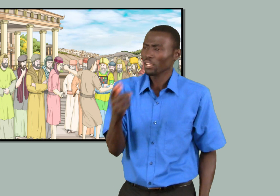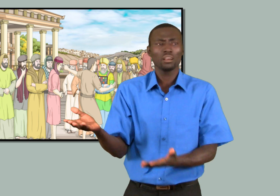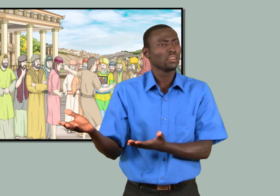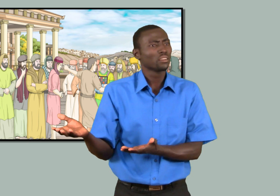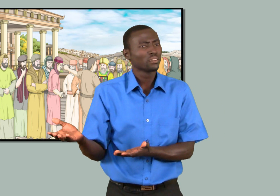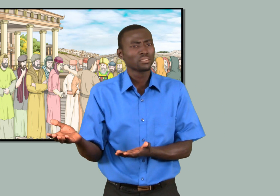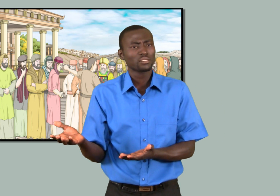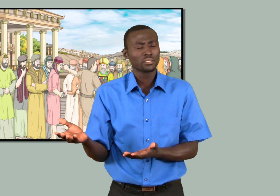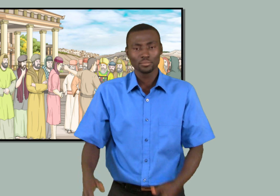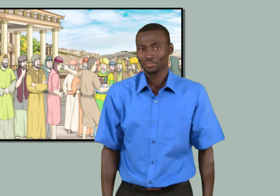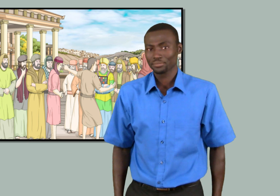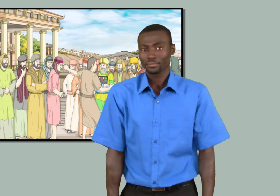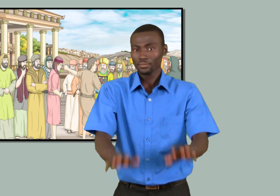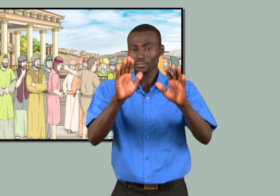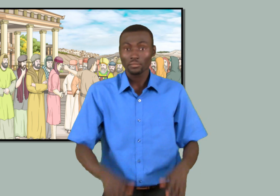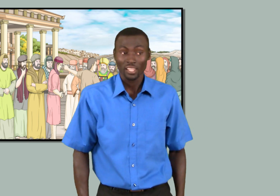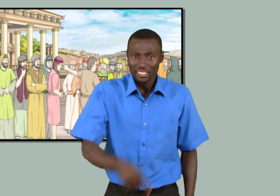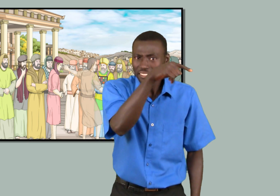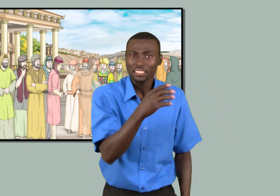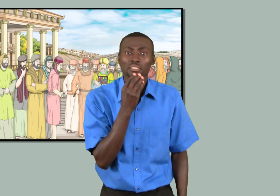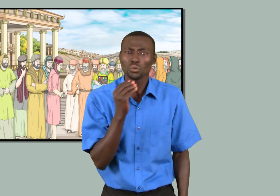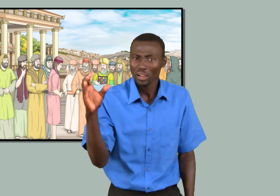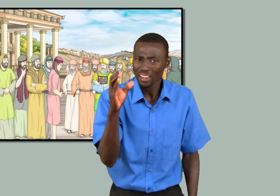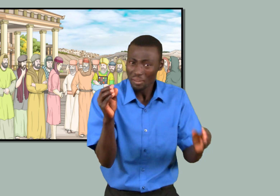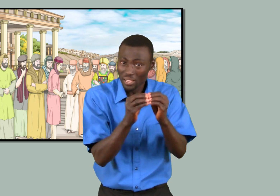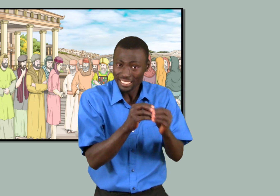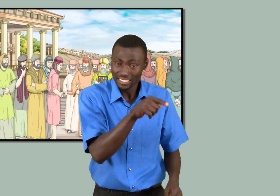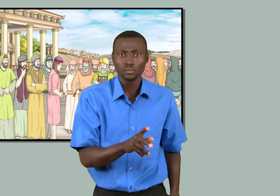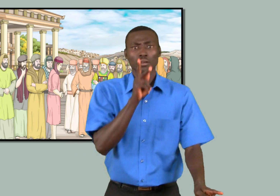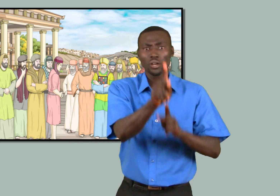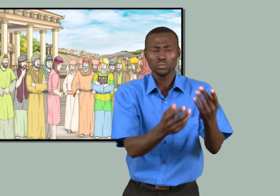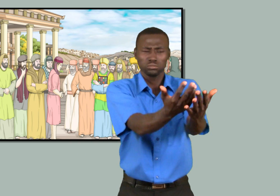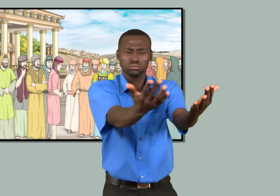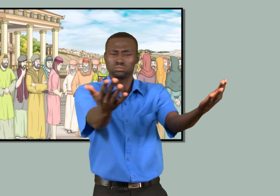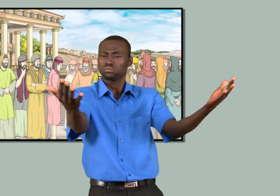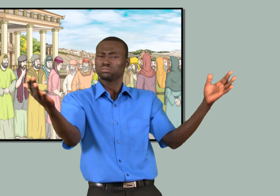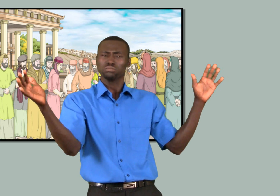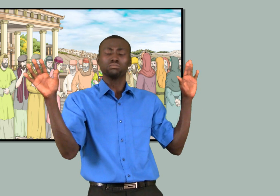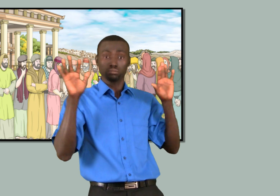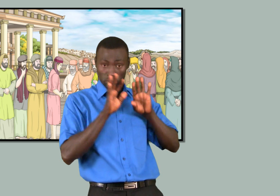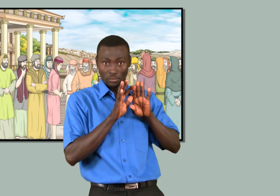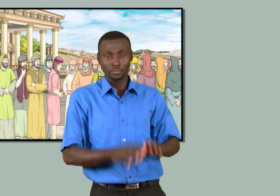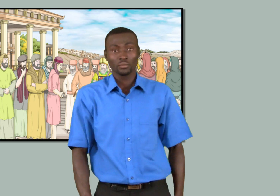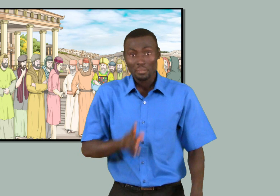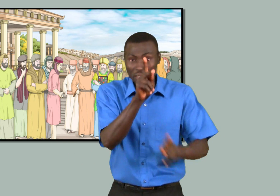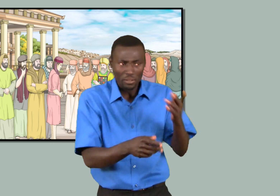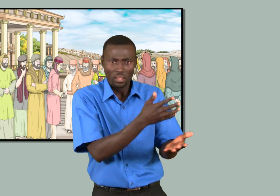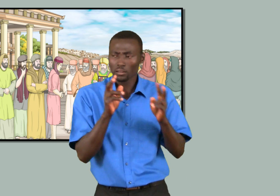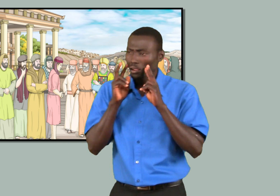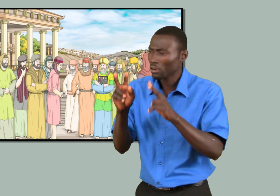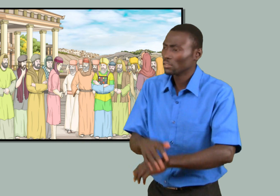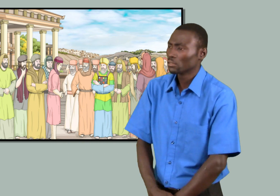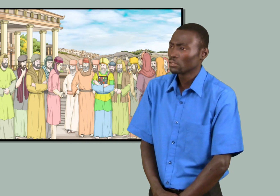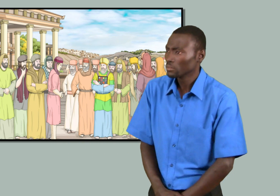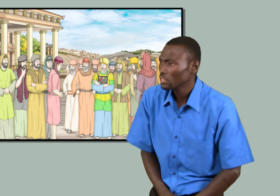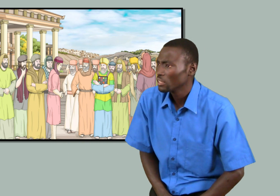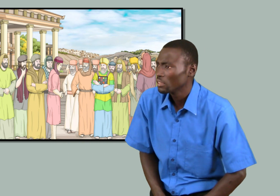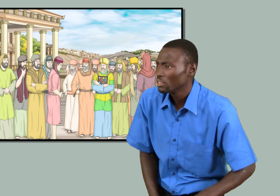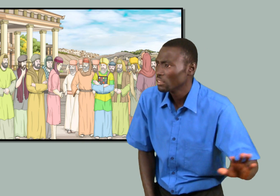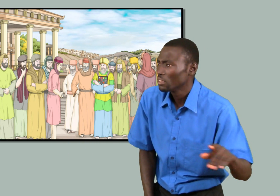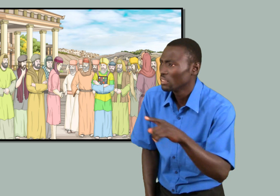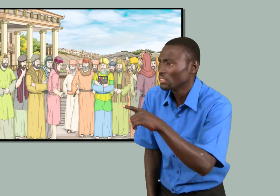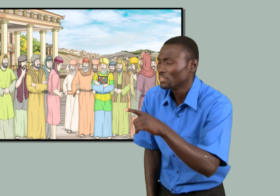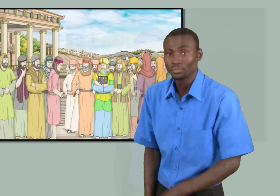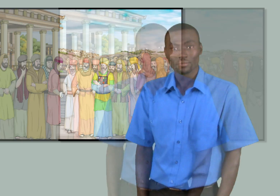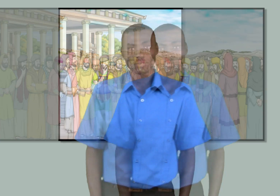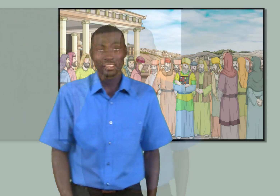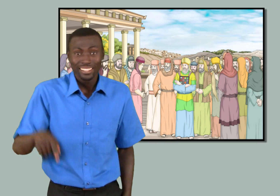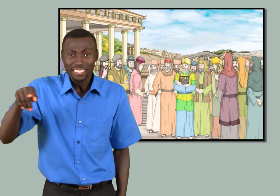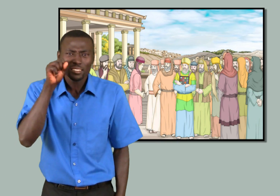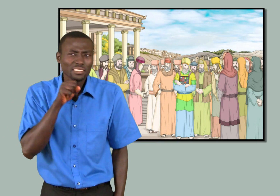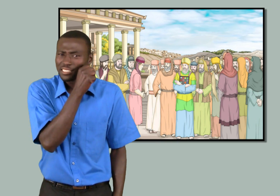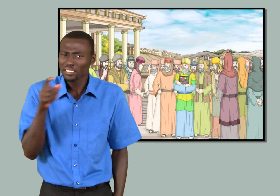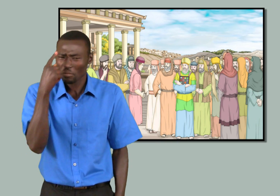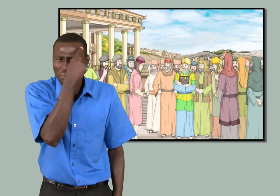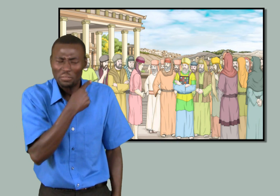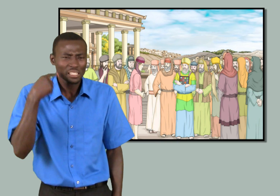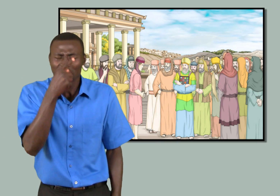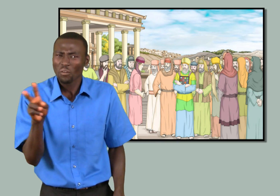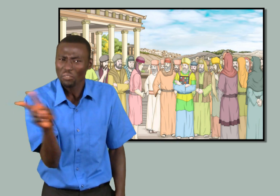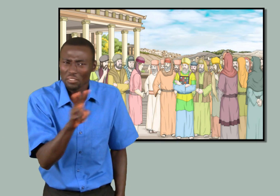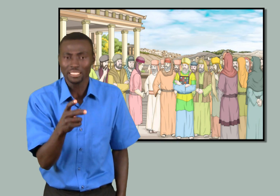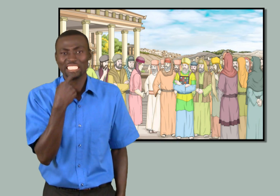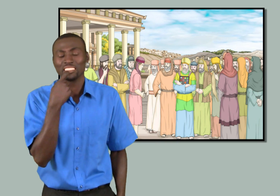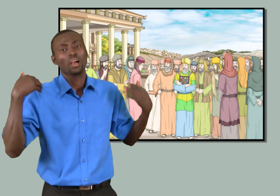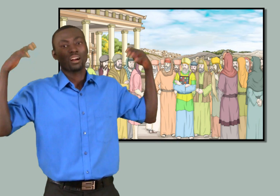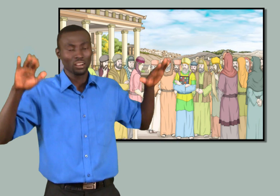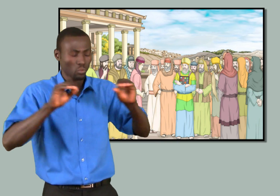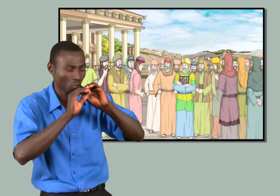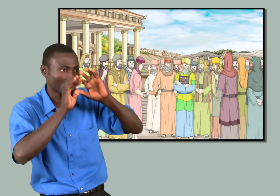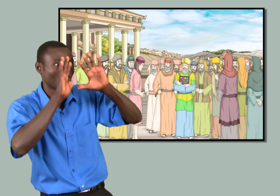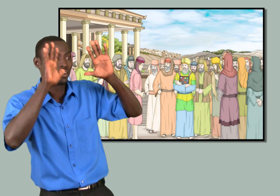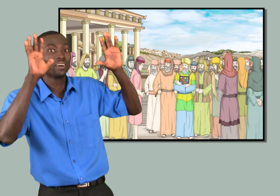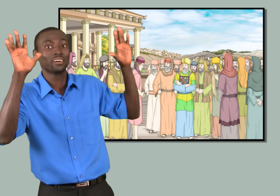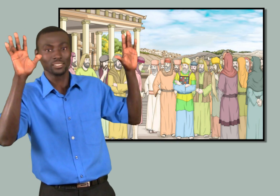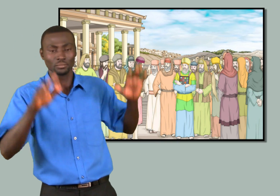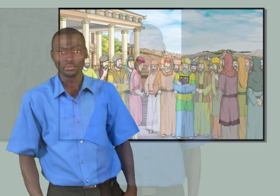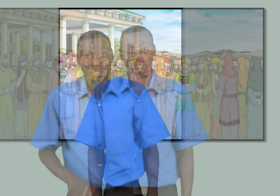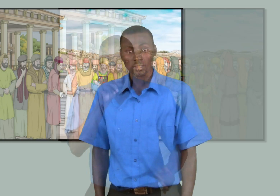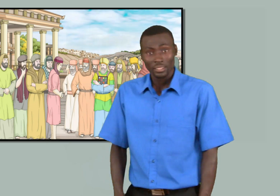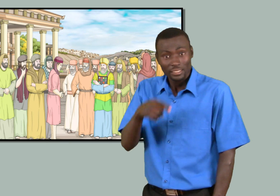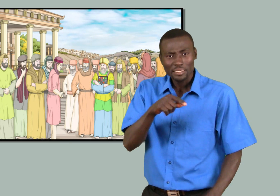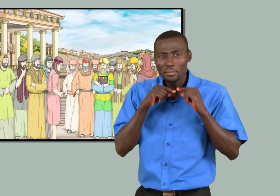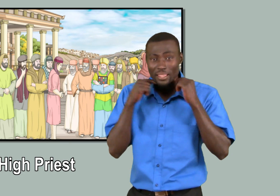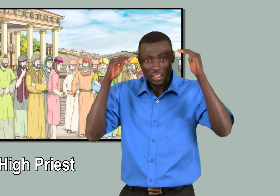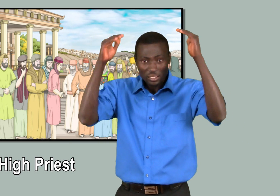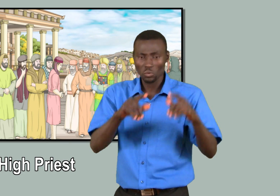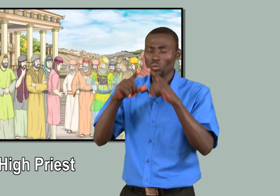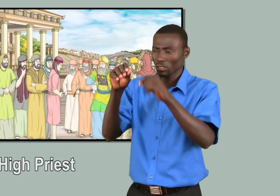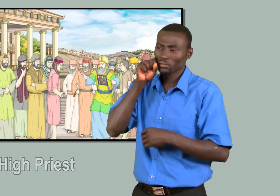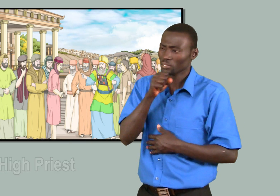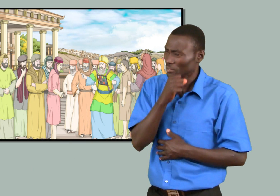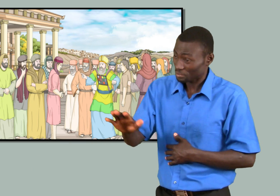All who were sitting in the Sanhedrin looked intently at Stephen, and they saw that his face was like the face of an angel.